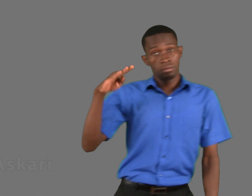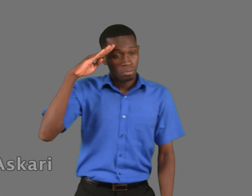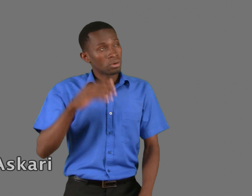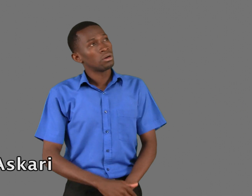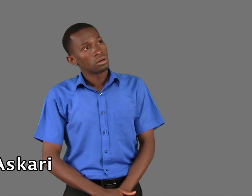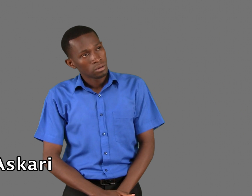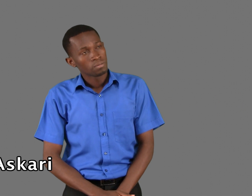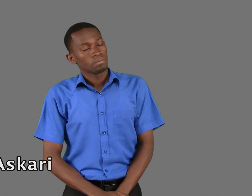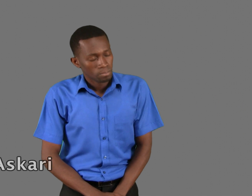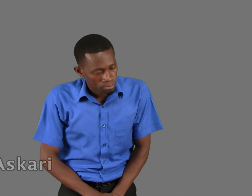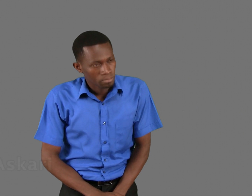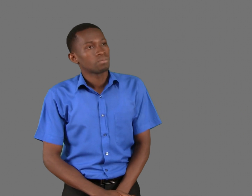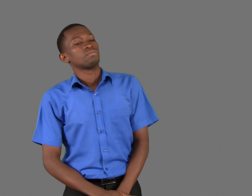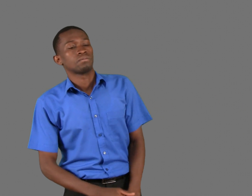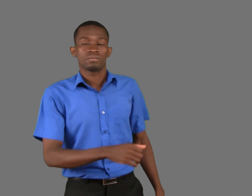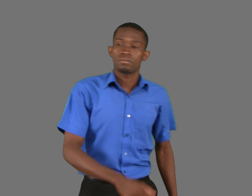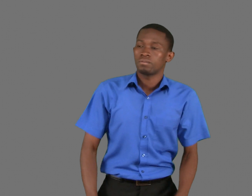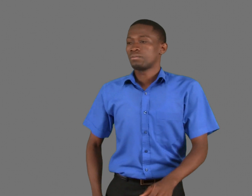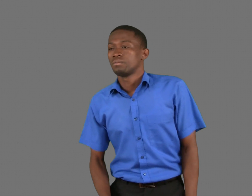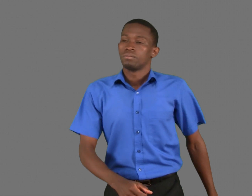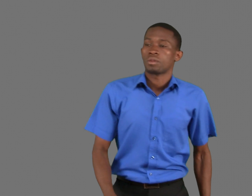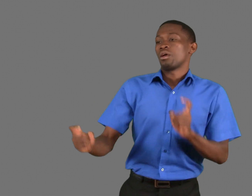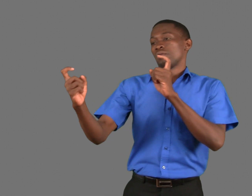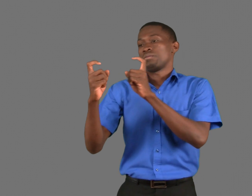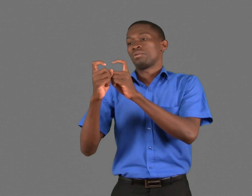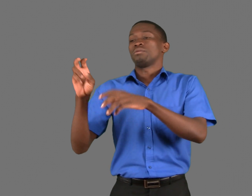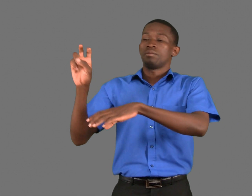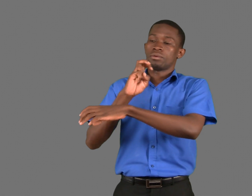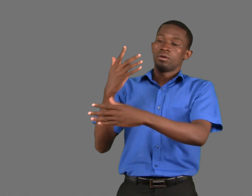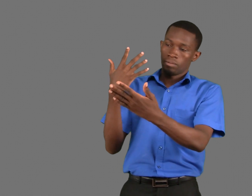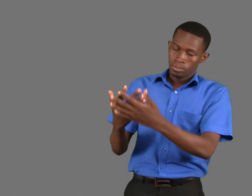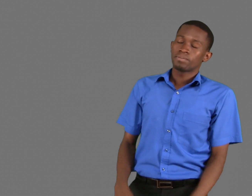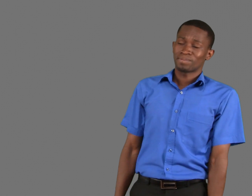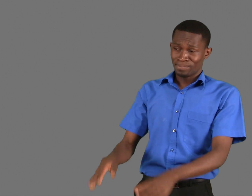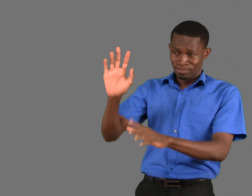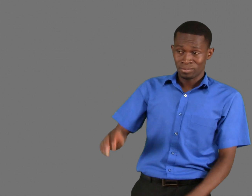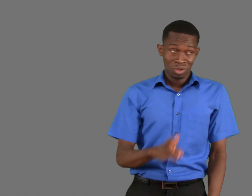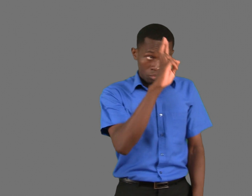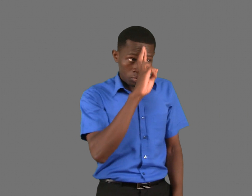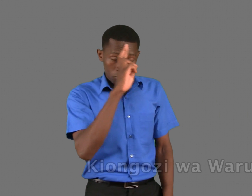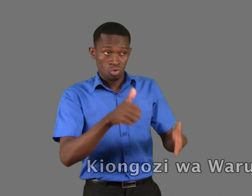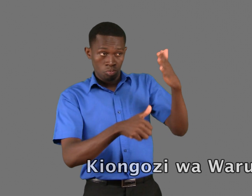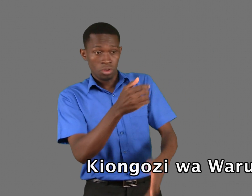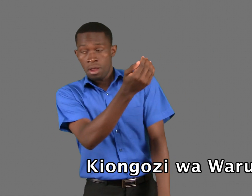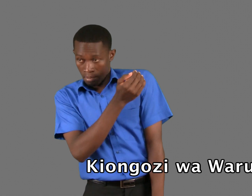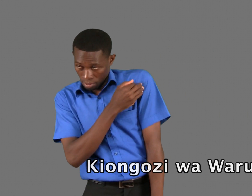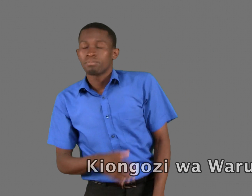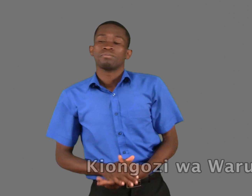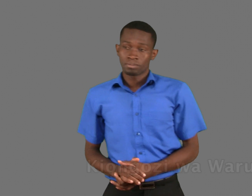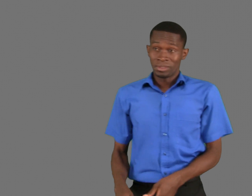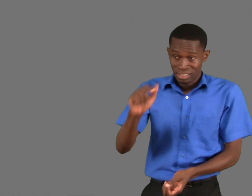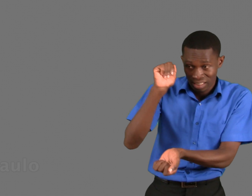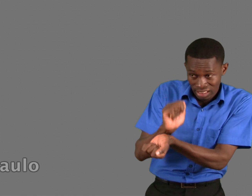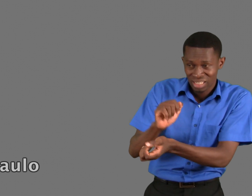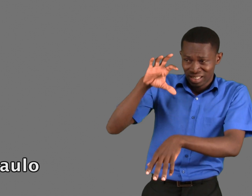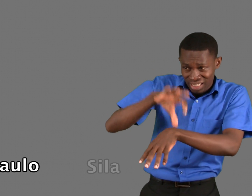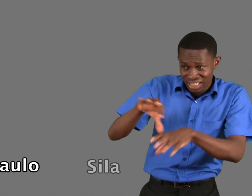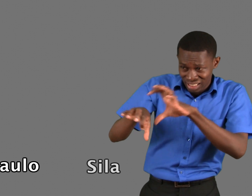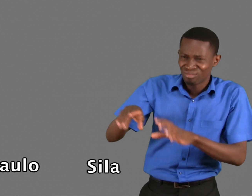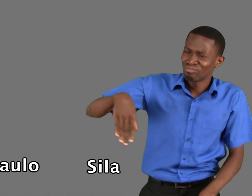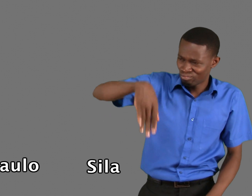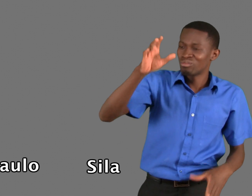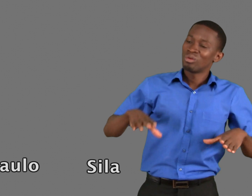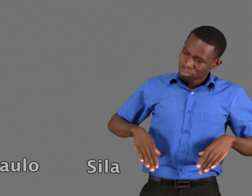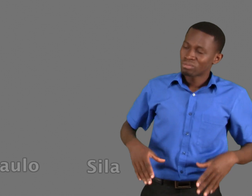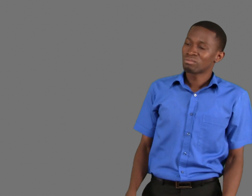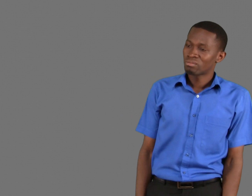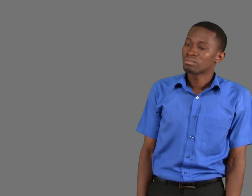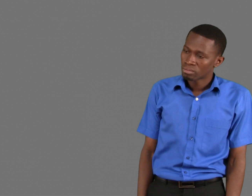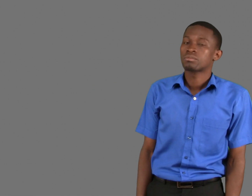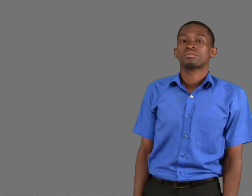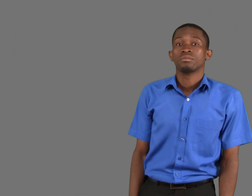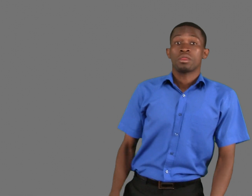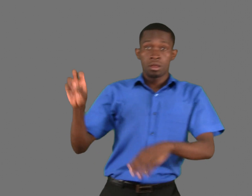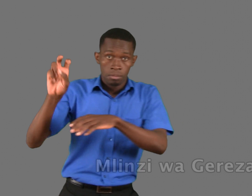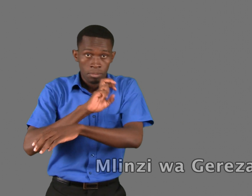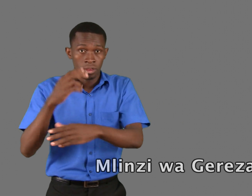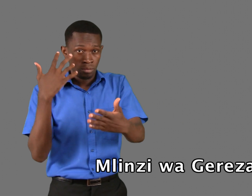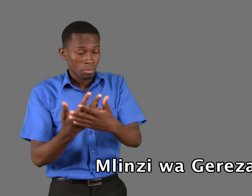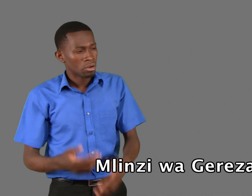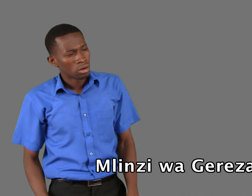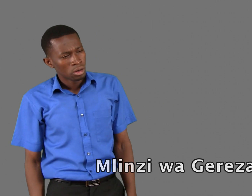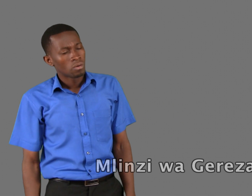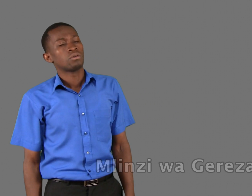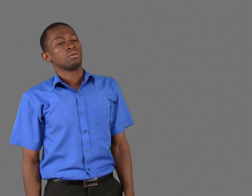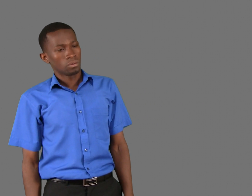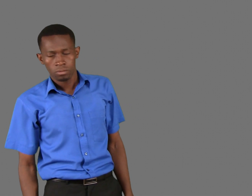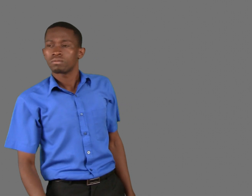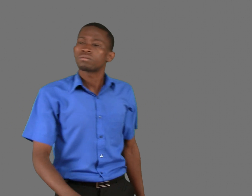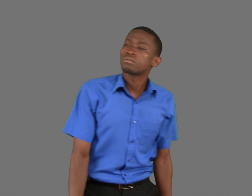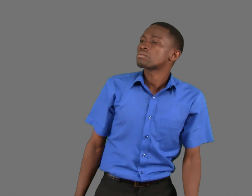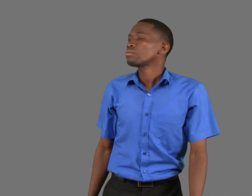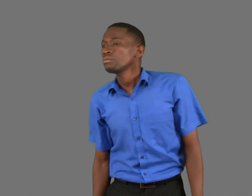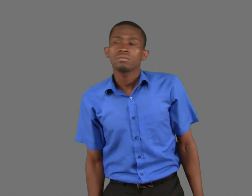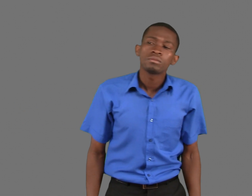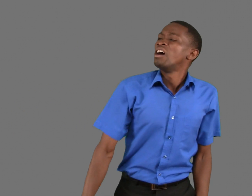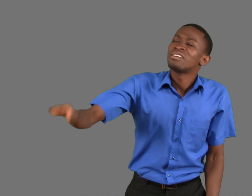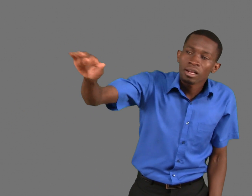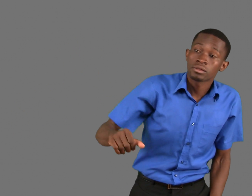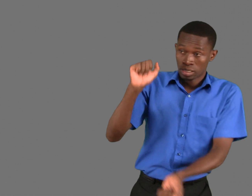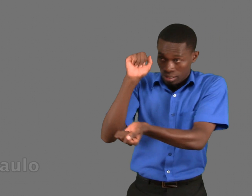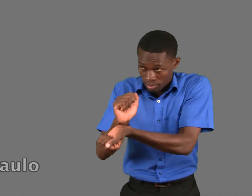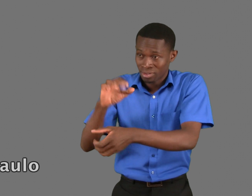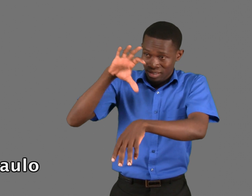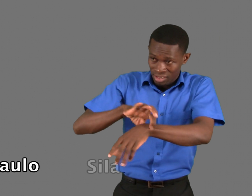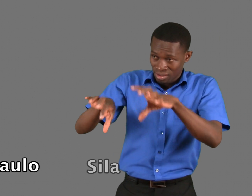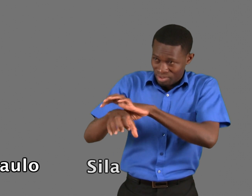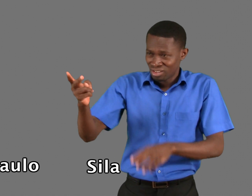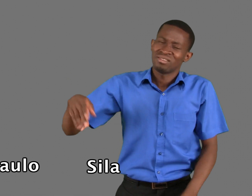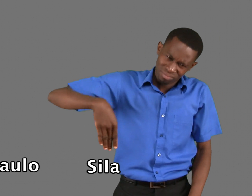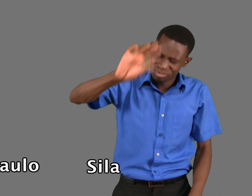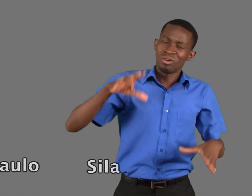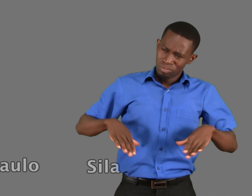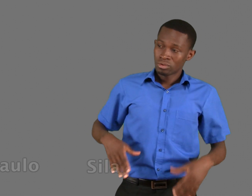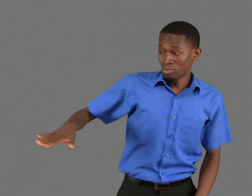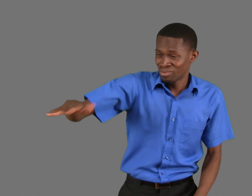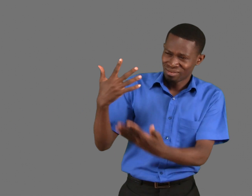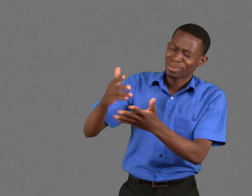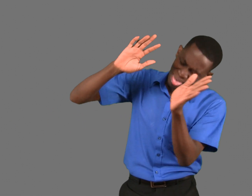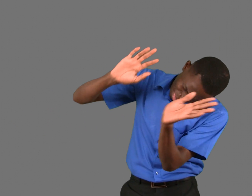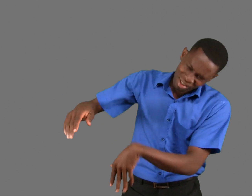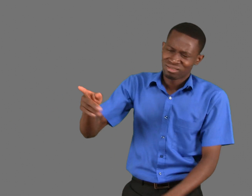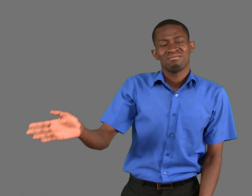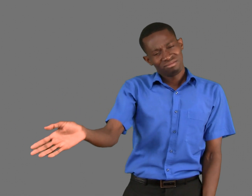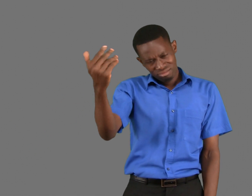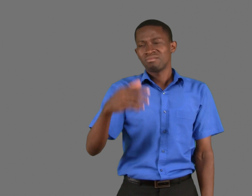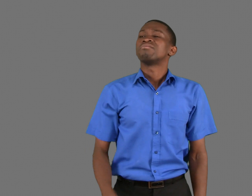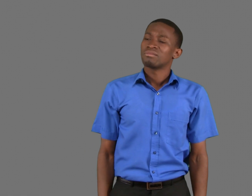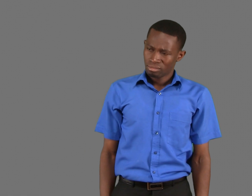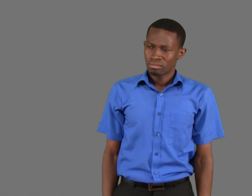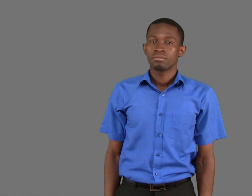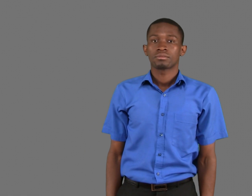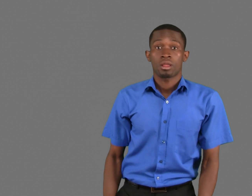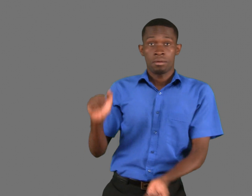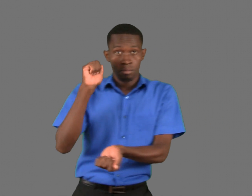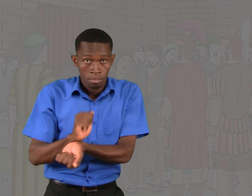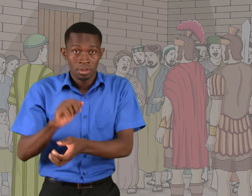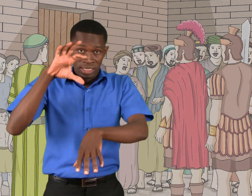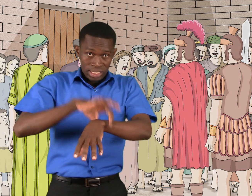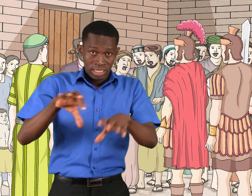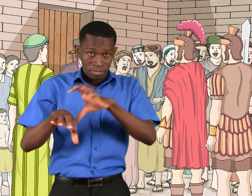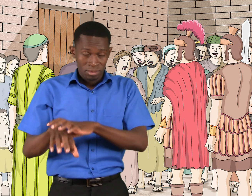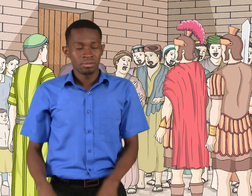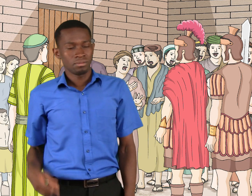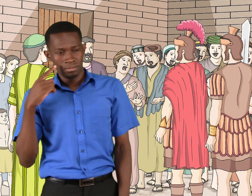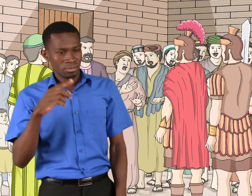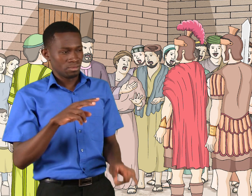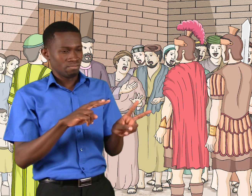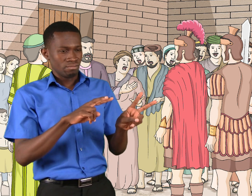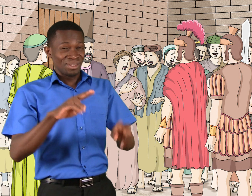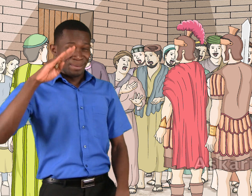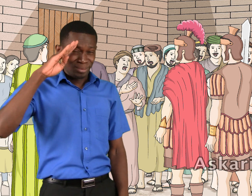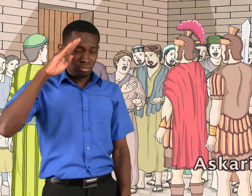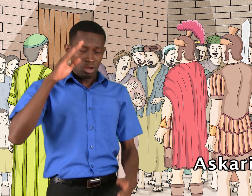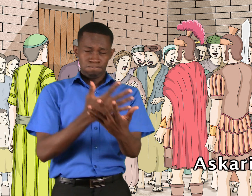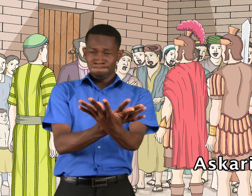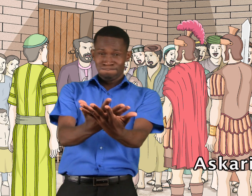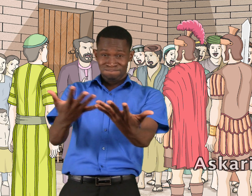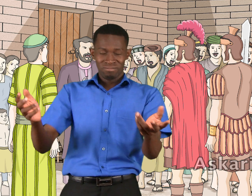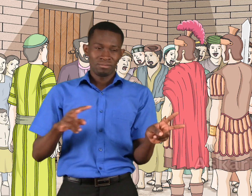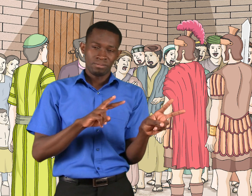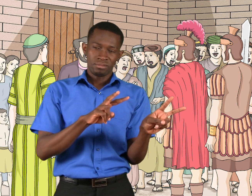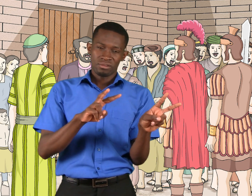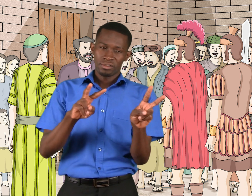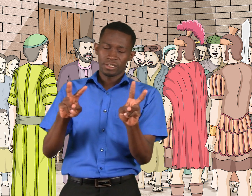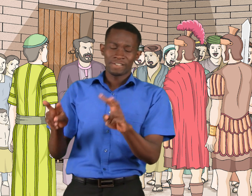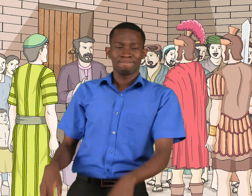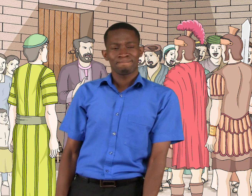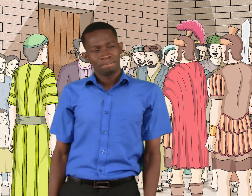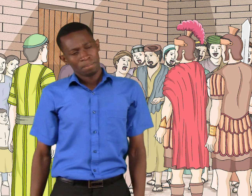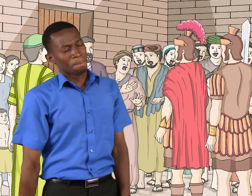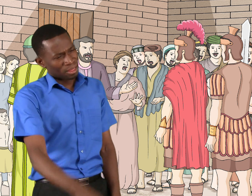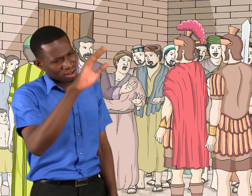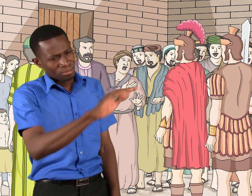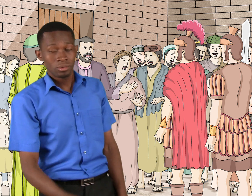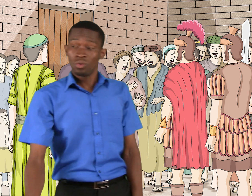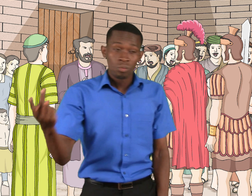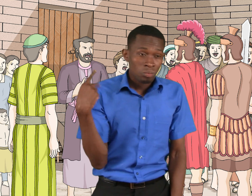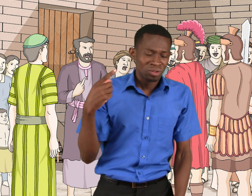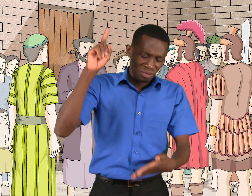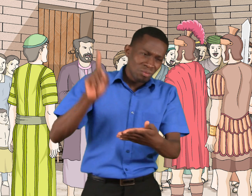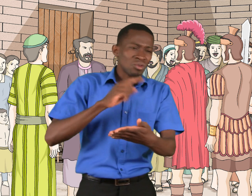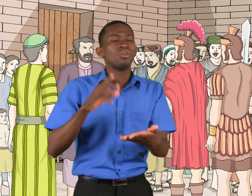The jailer informed Paul: “The magistrates have sent orders to release you. Now you may go on your way in peace.”